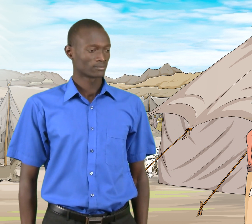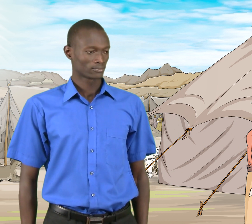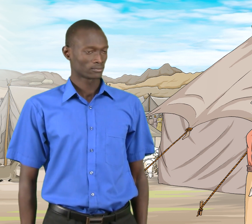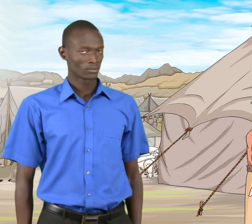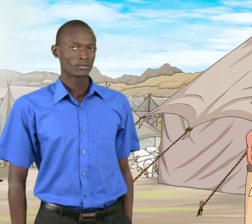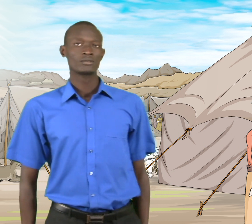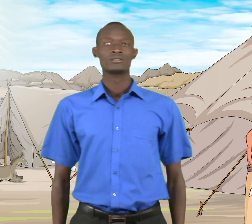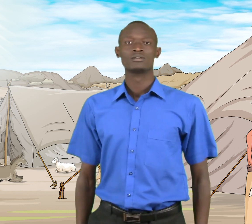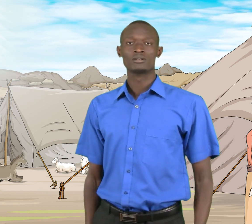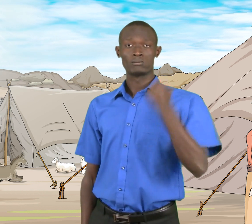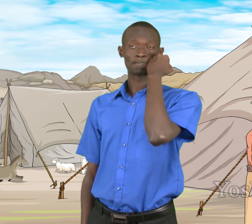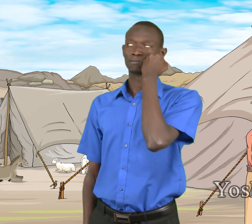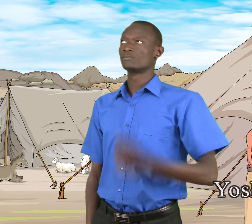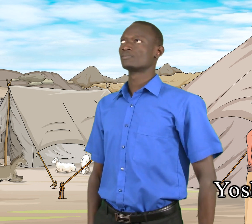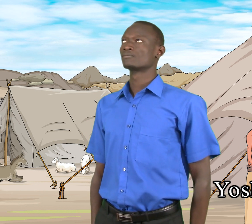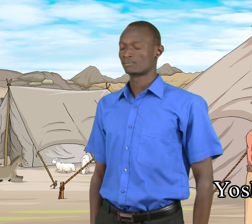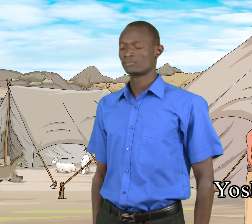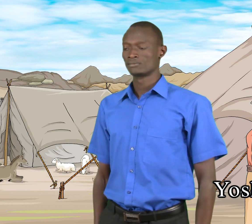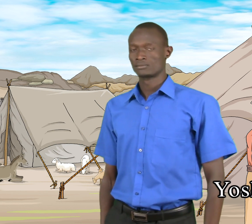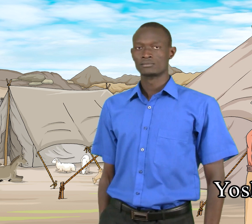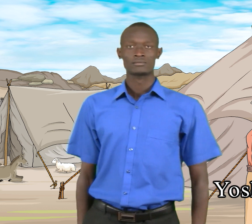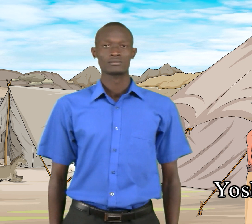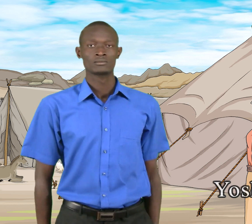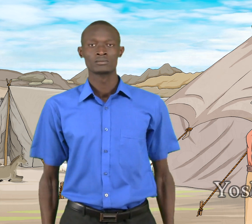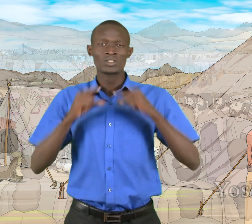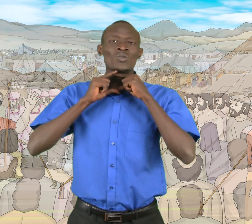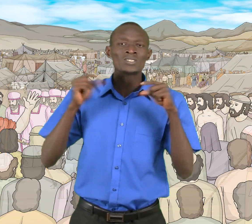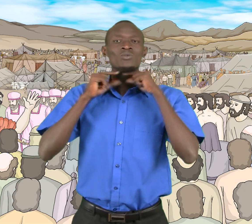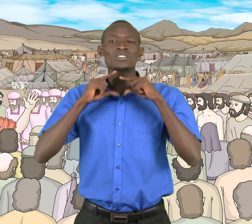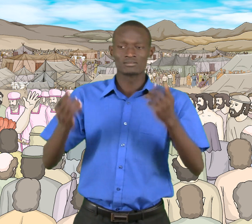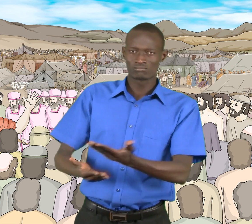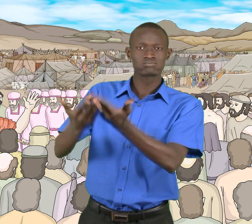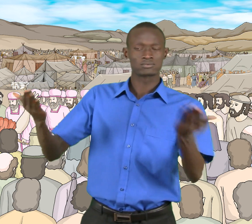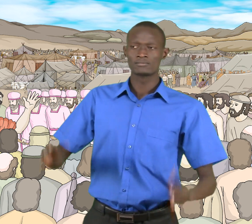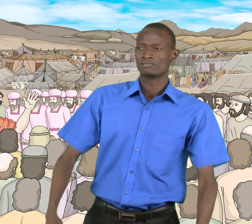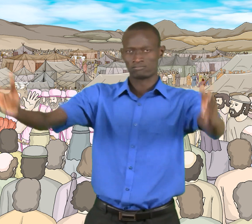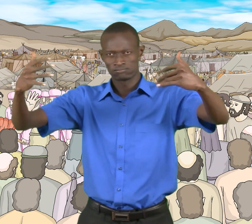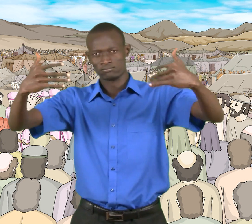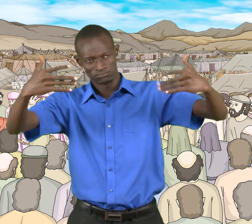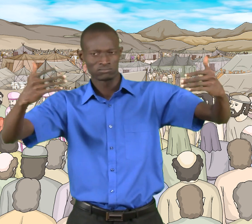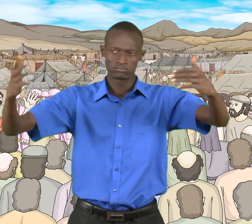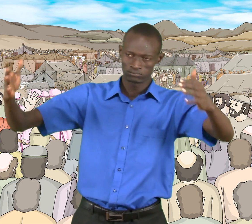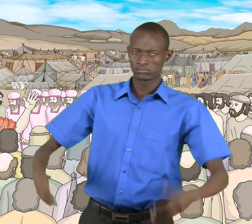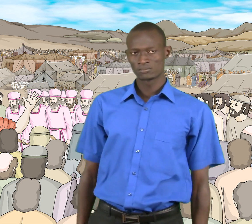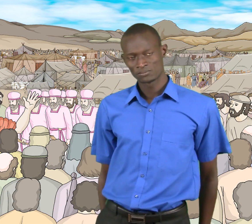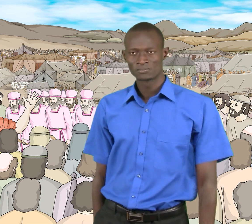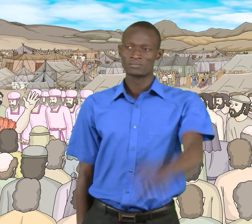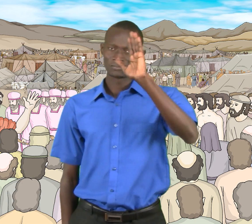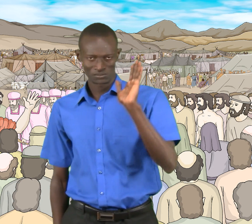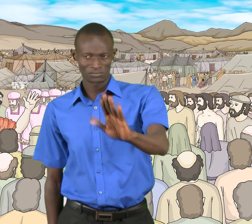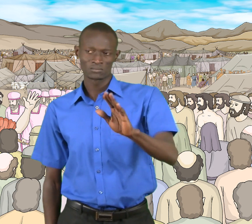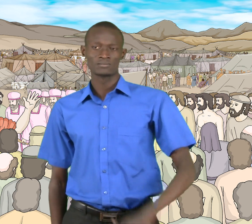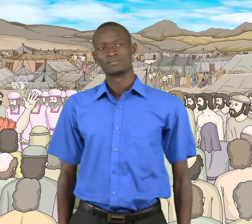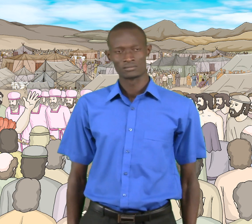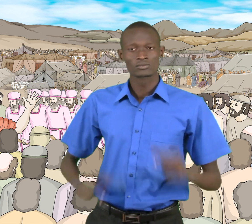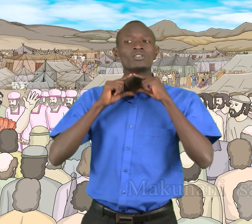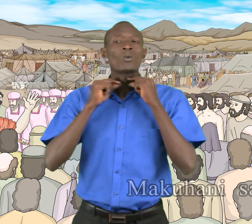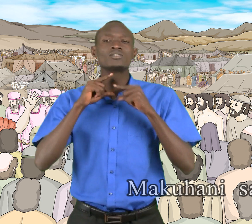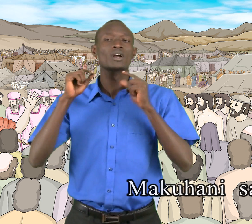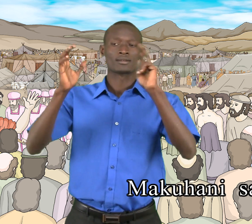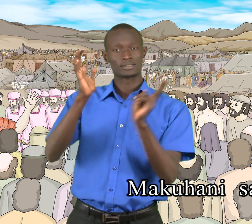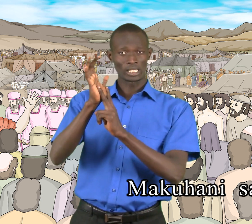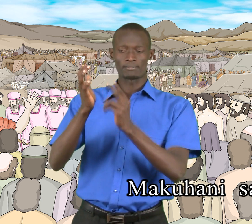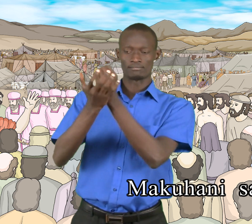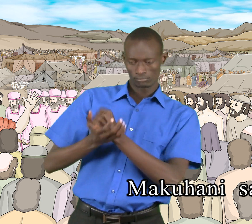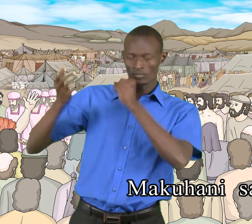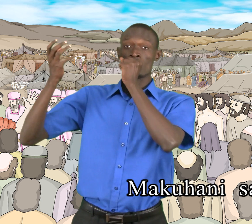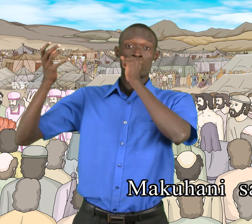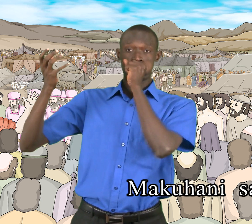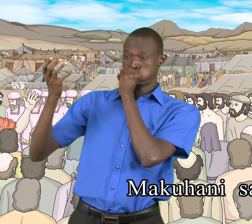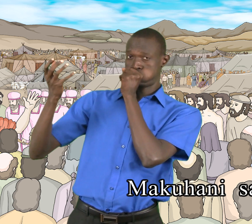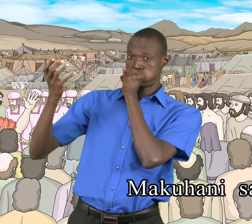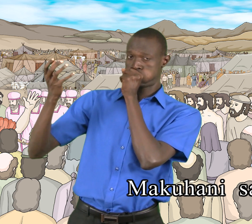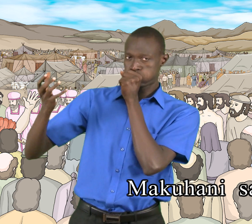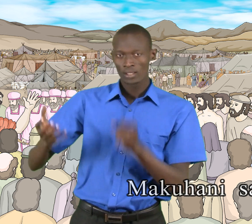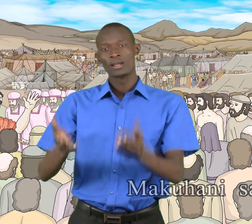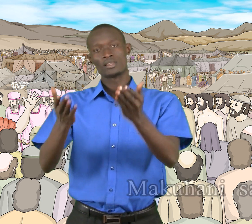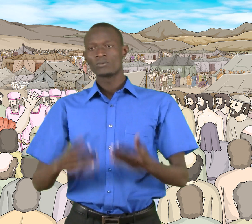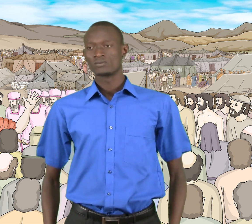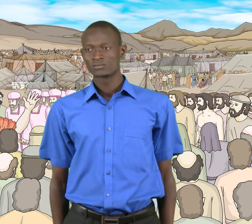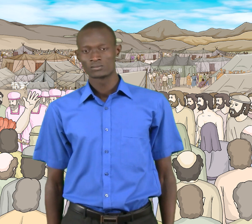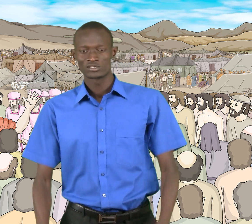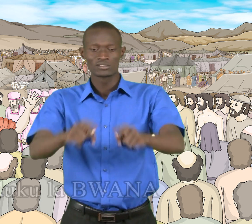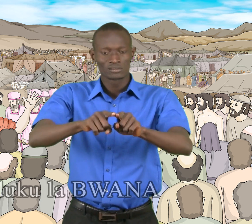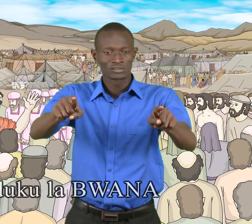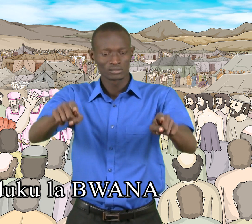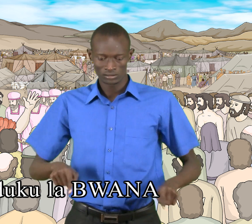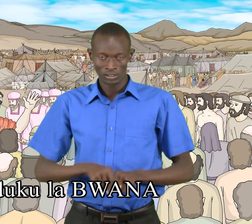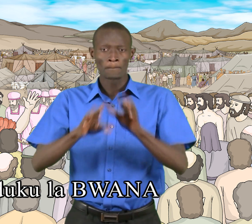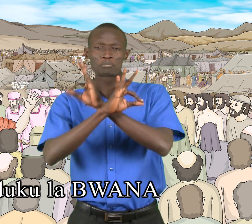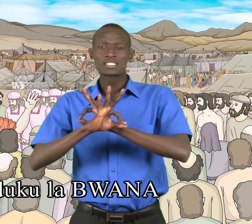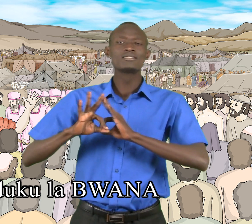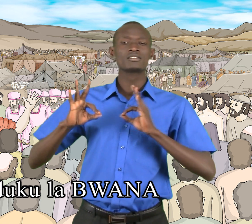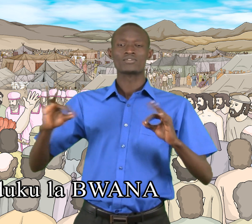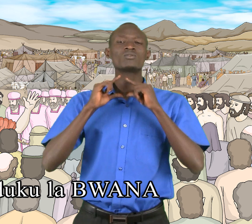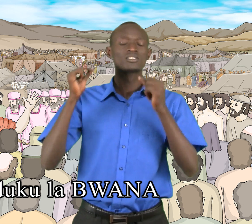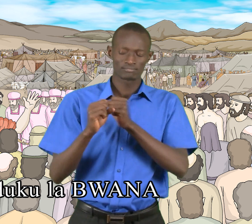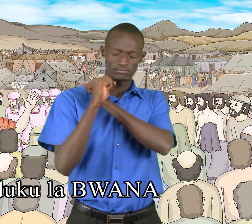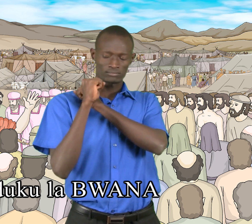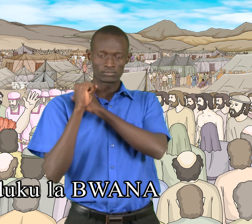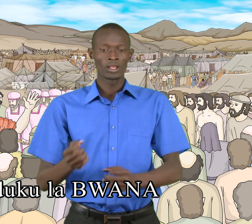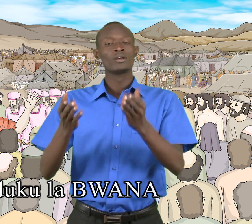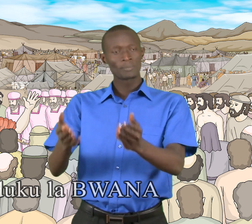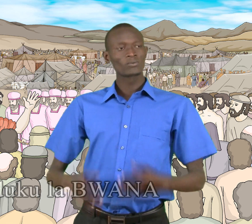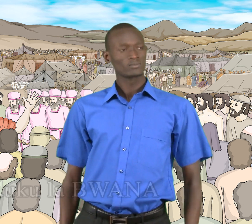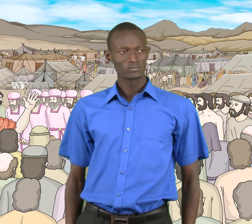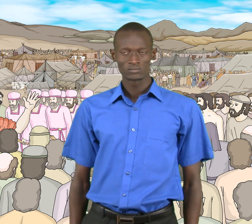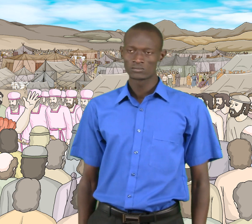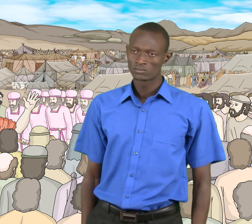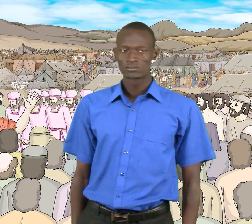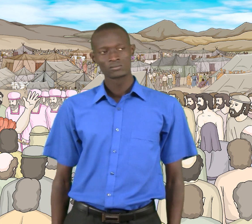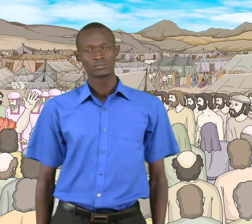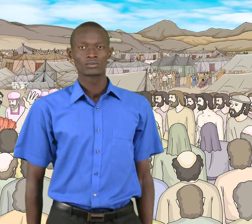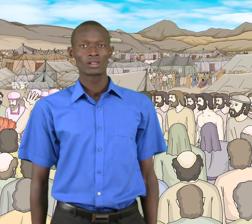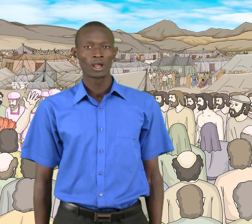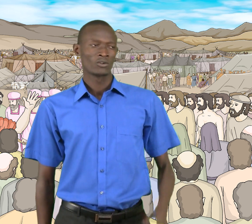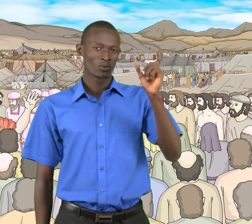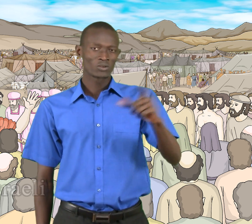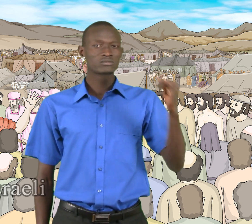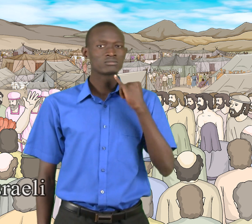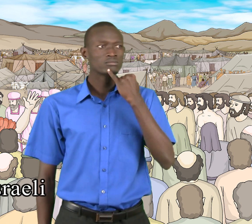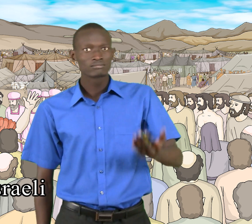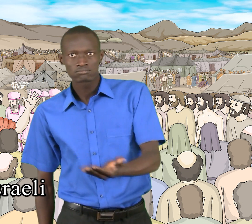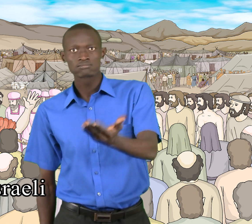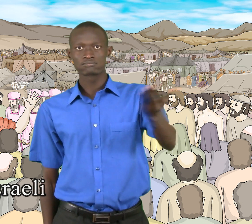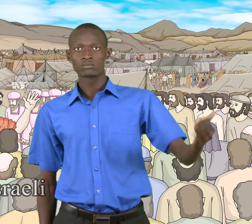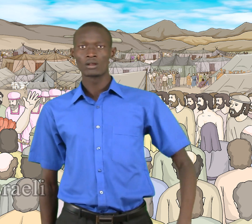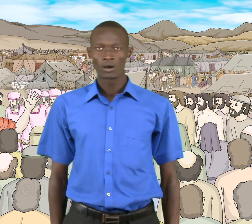So Joshua son of Nun summoned the priests and said, “Take up the ark of the covenant and have seven priests carry seven rams’ horns in front of the ark of the LORD.”